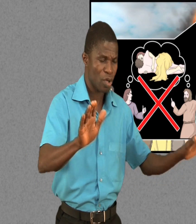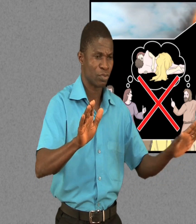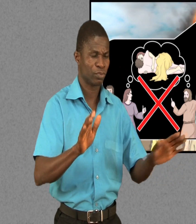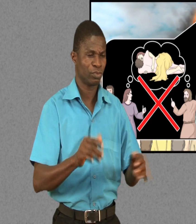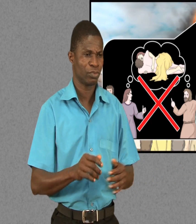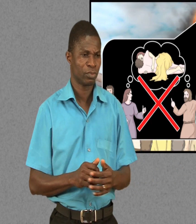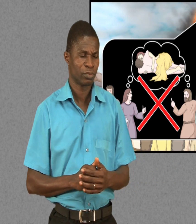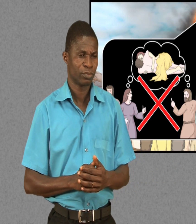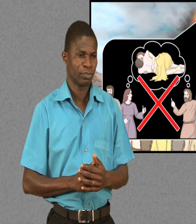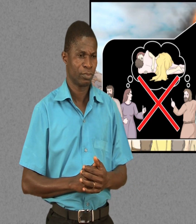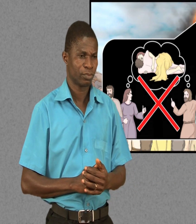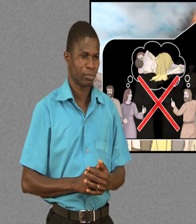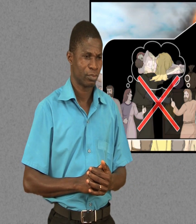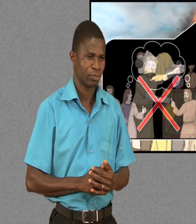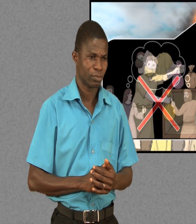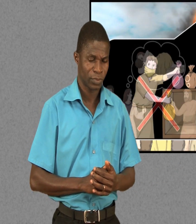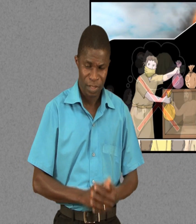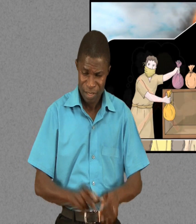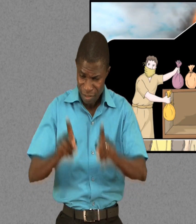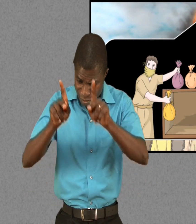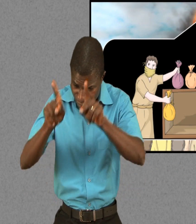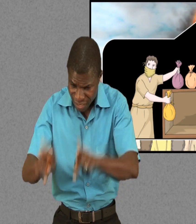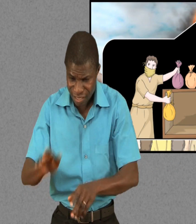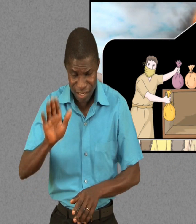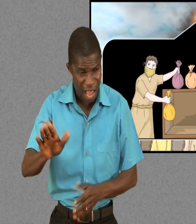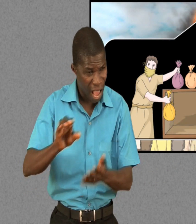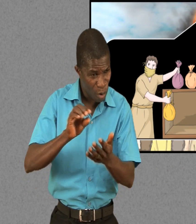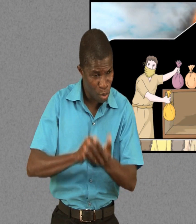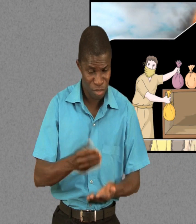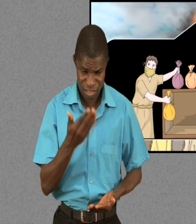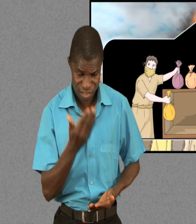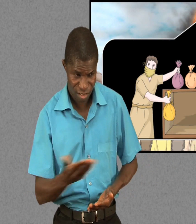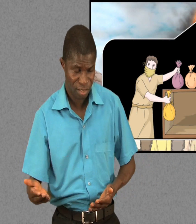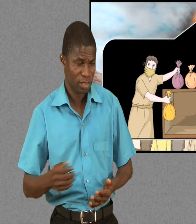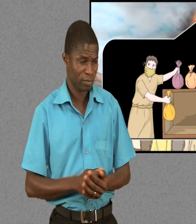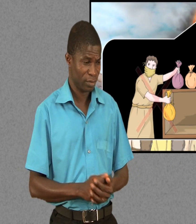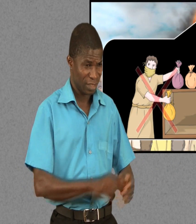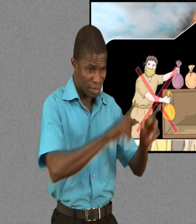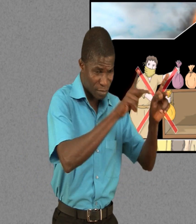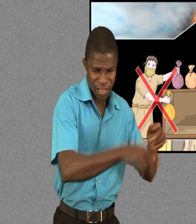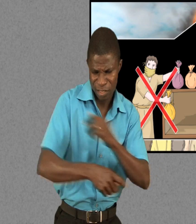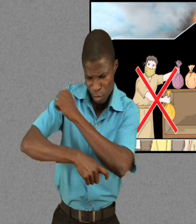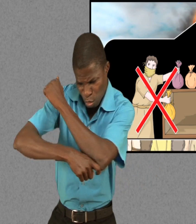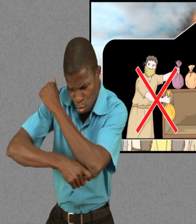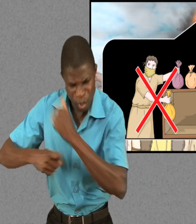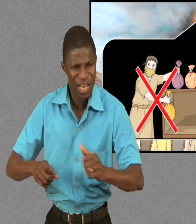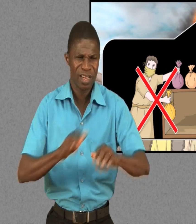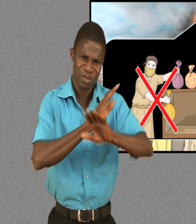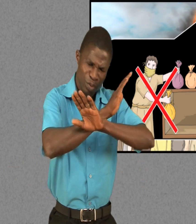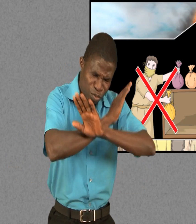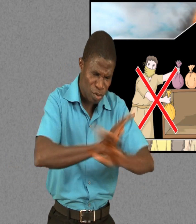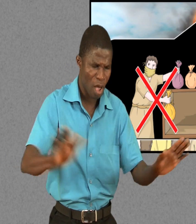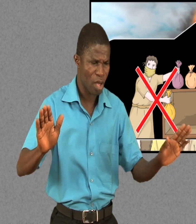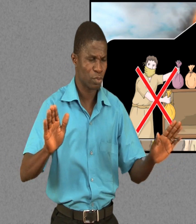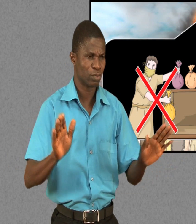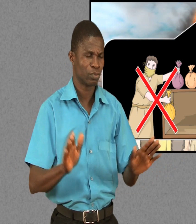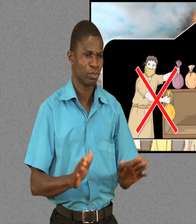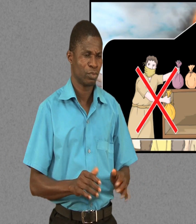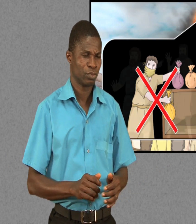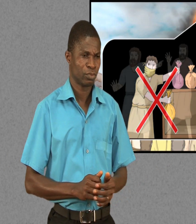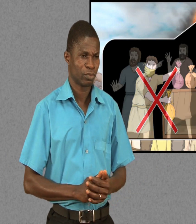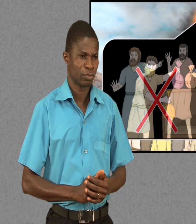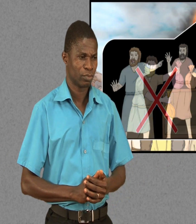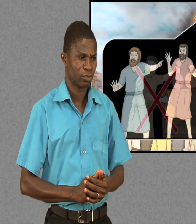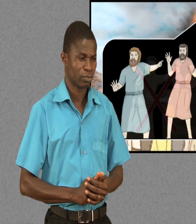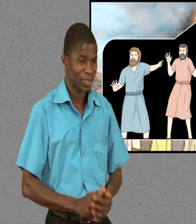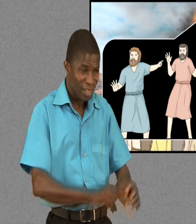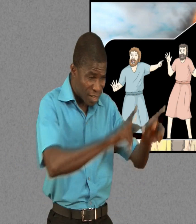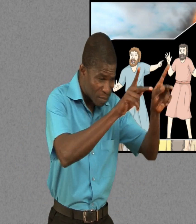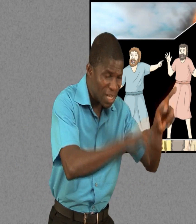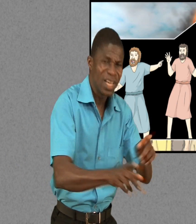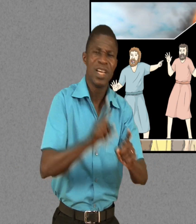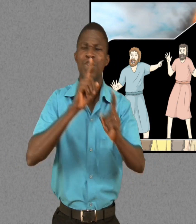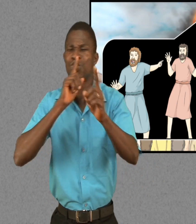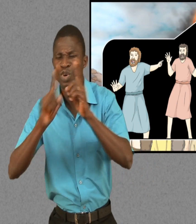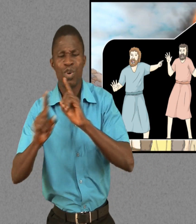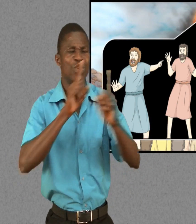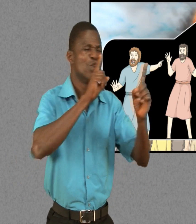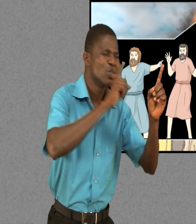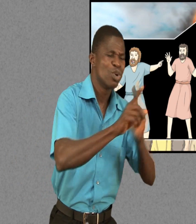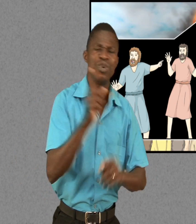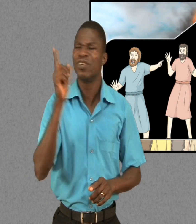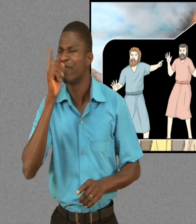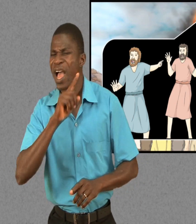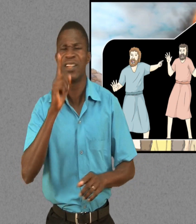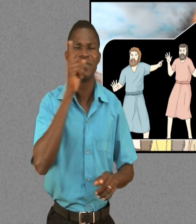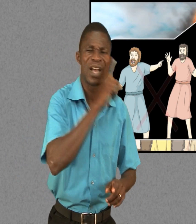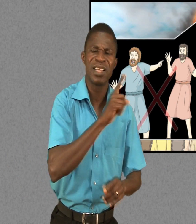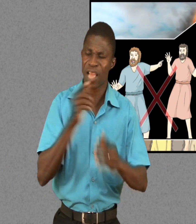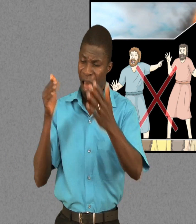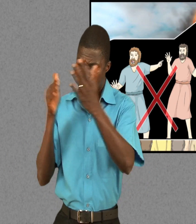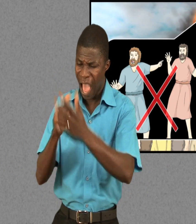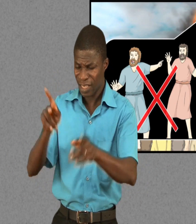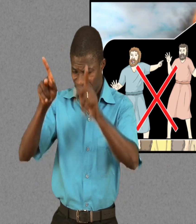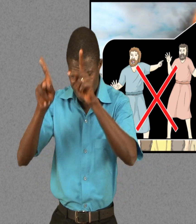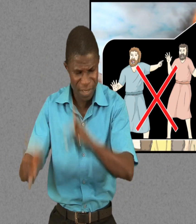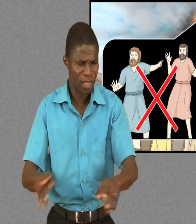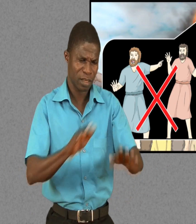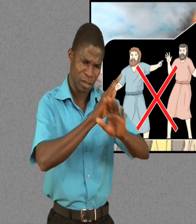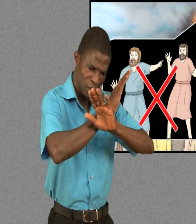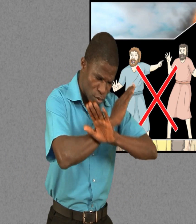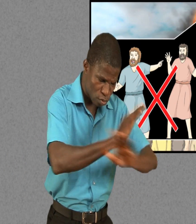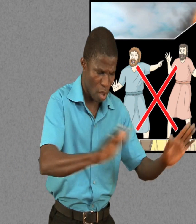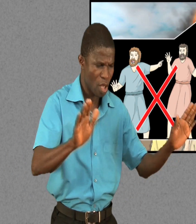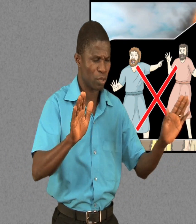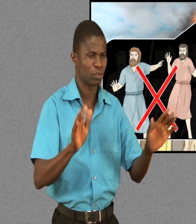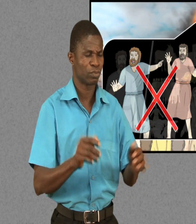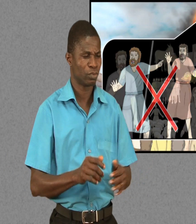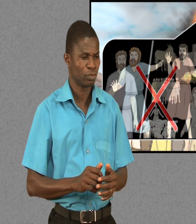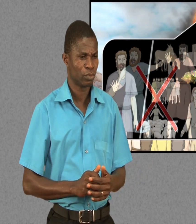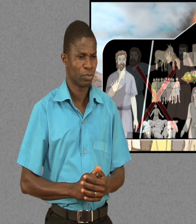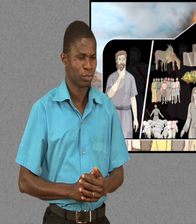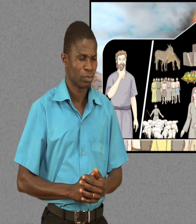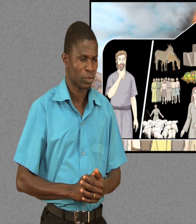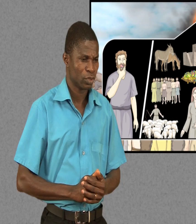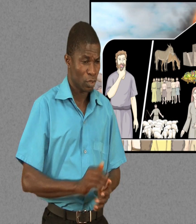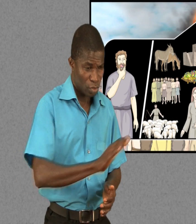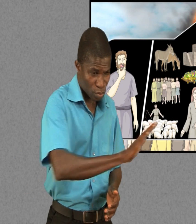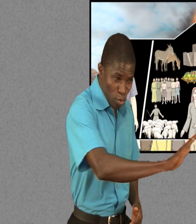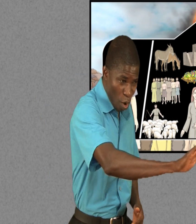You shall not steal. You shall not bear false witness against your neighbor.